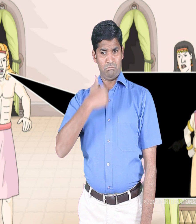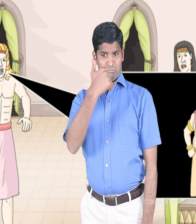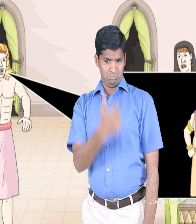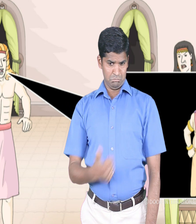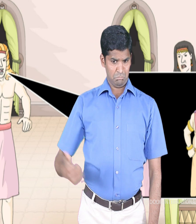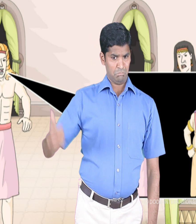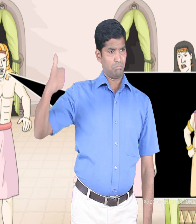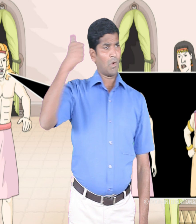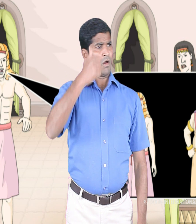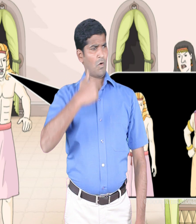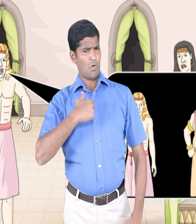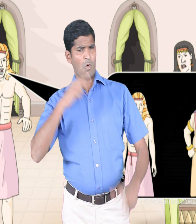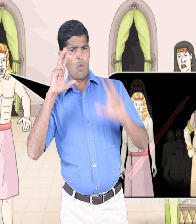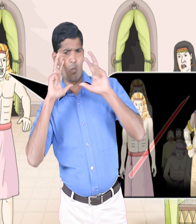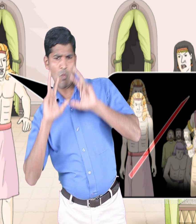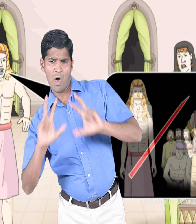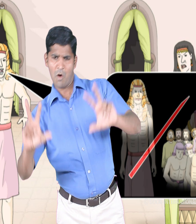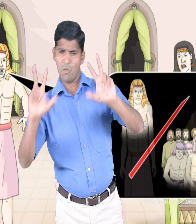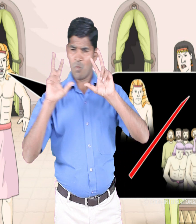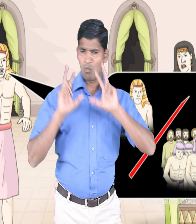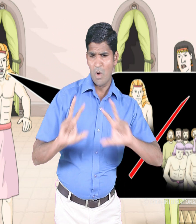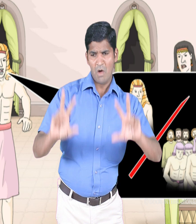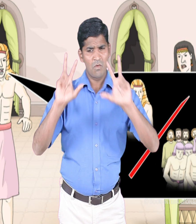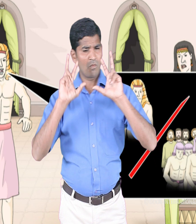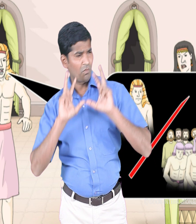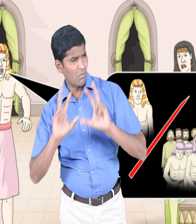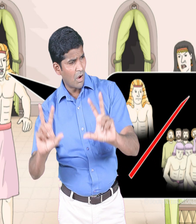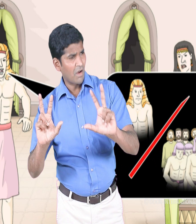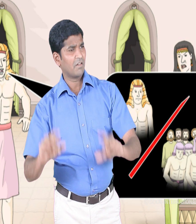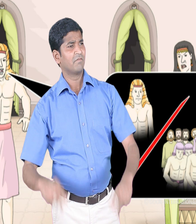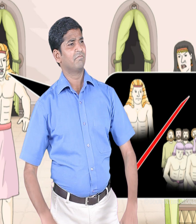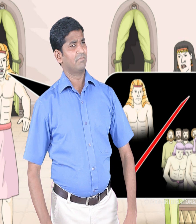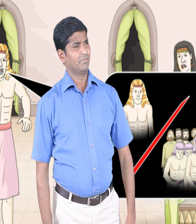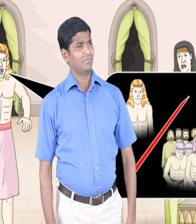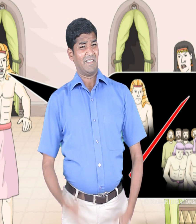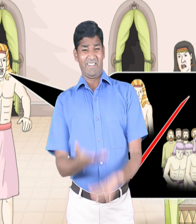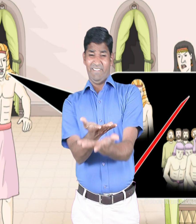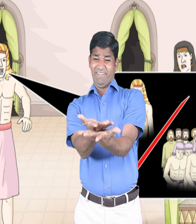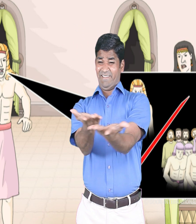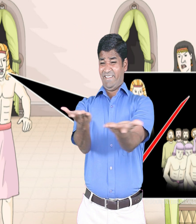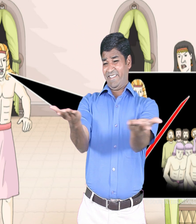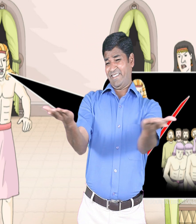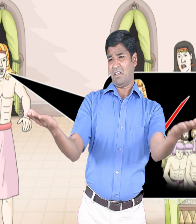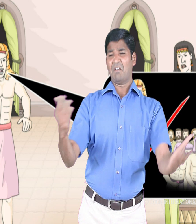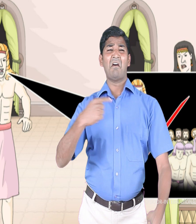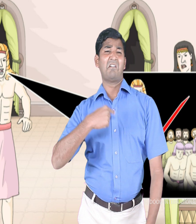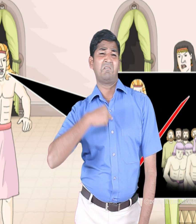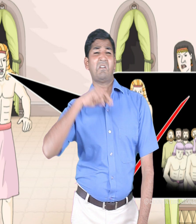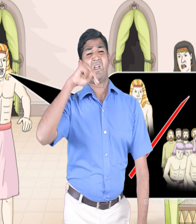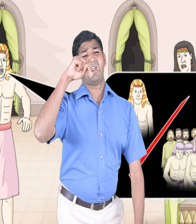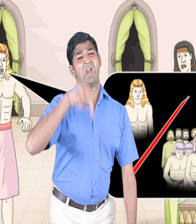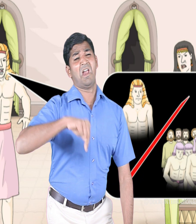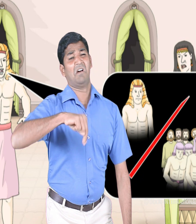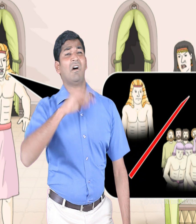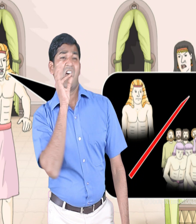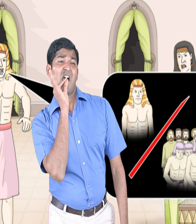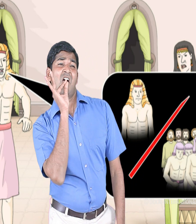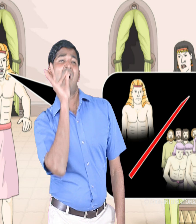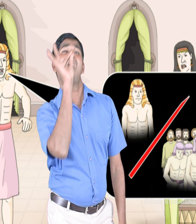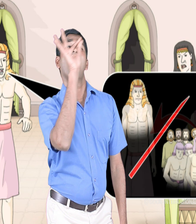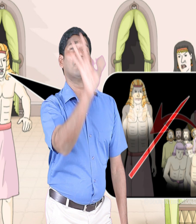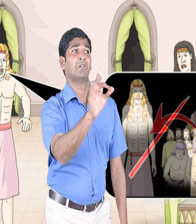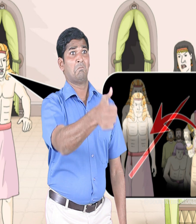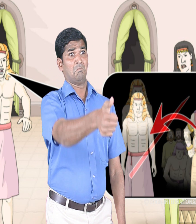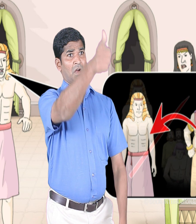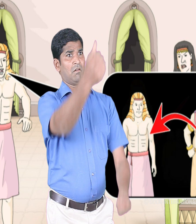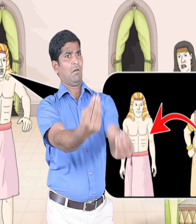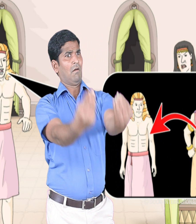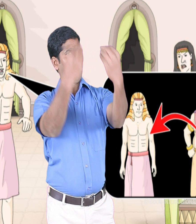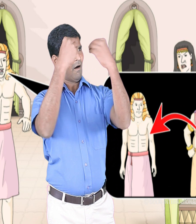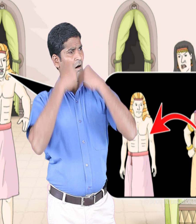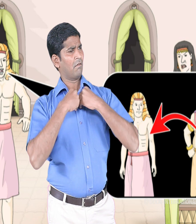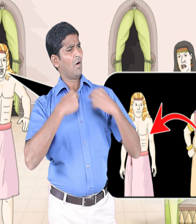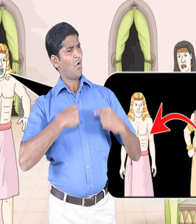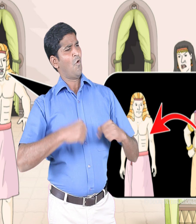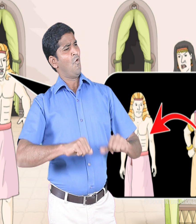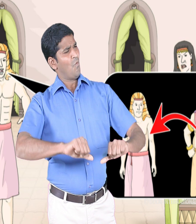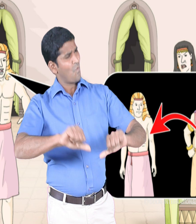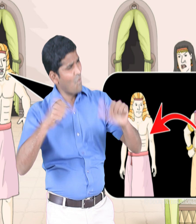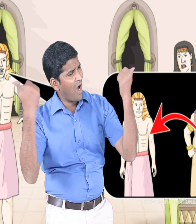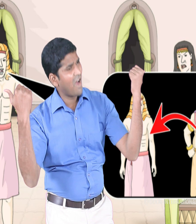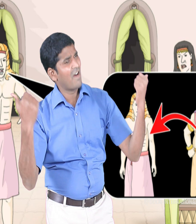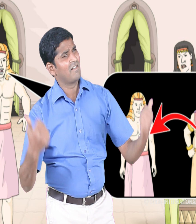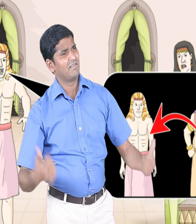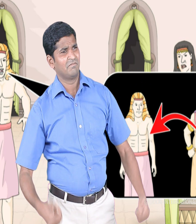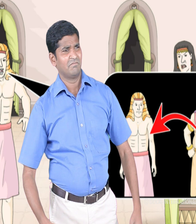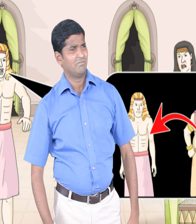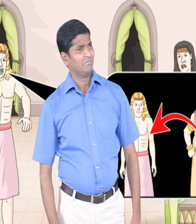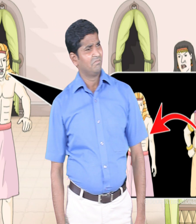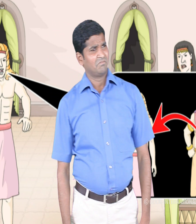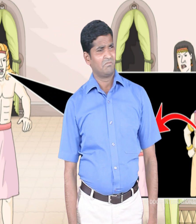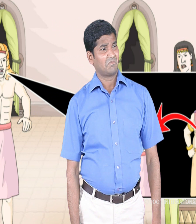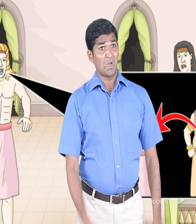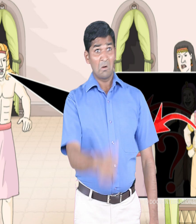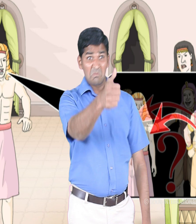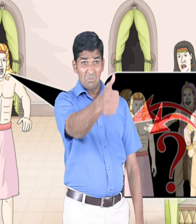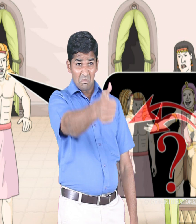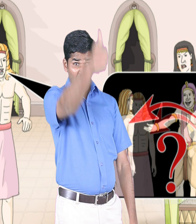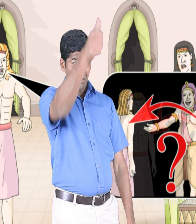No one in this house is greater than I am.